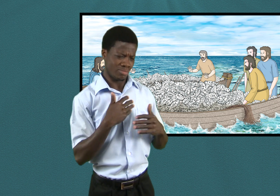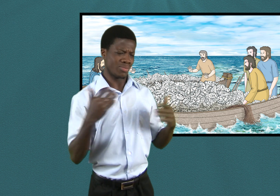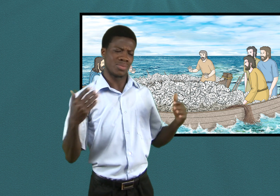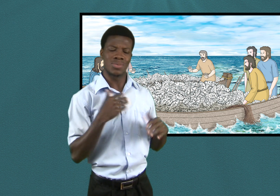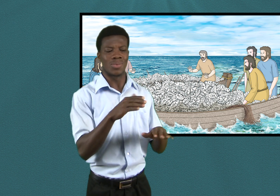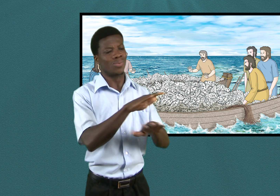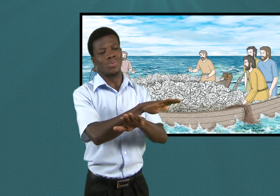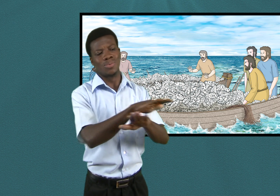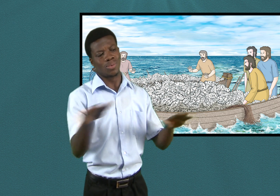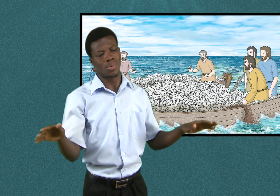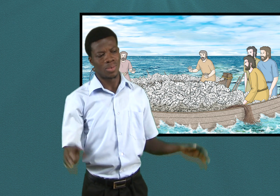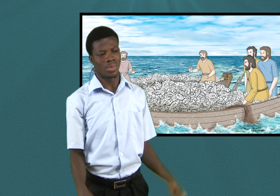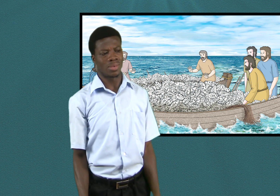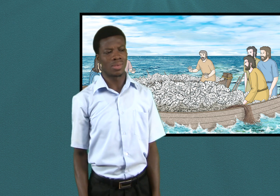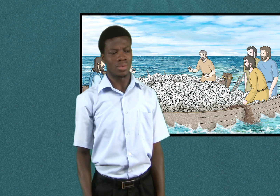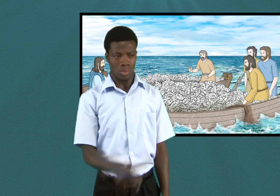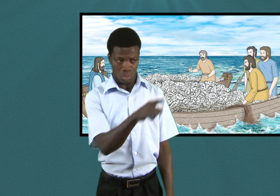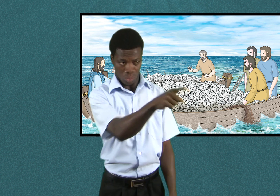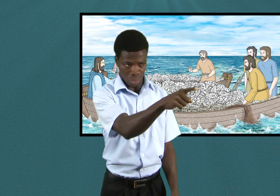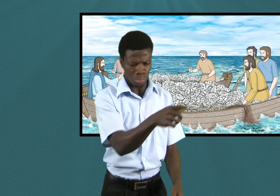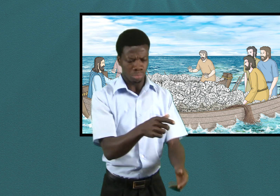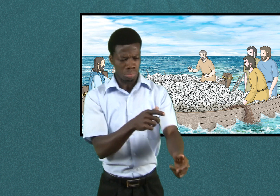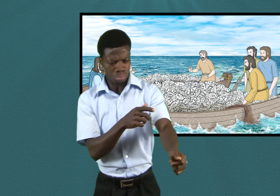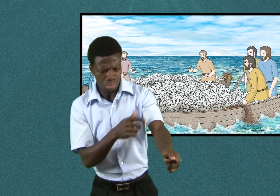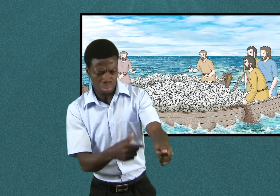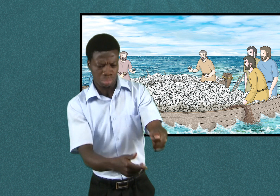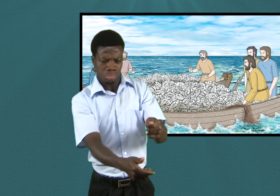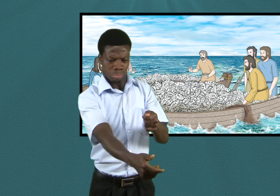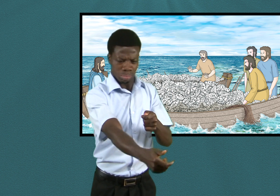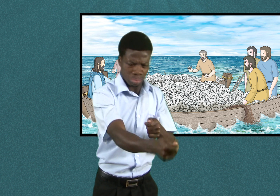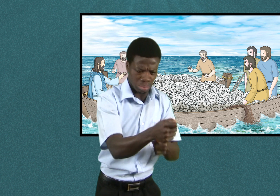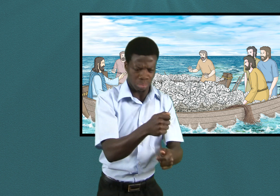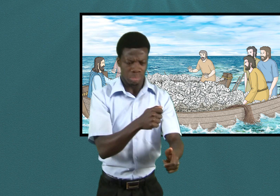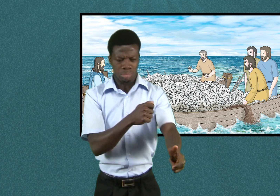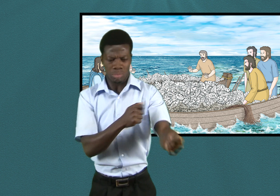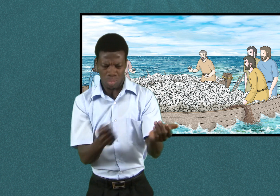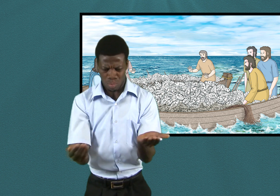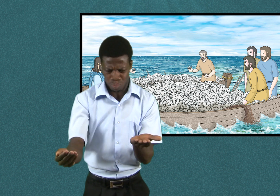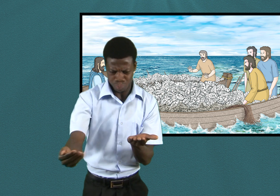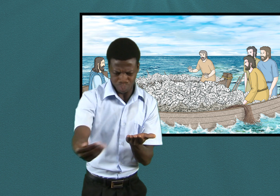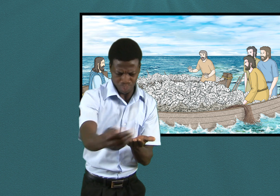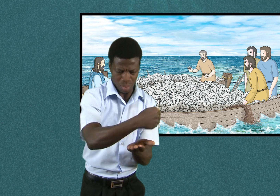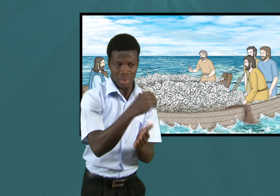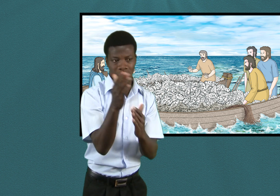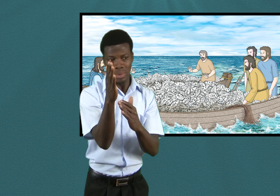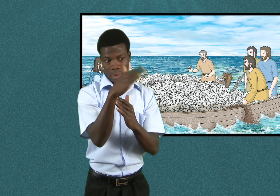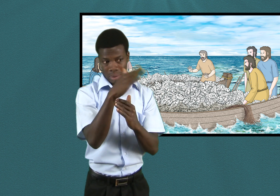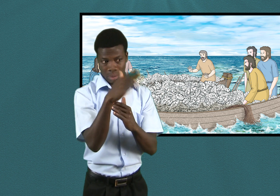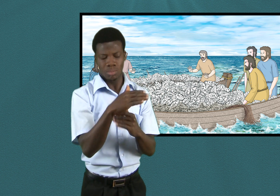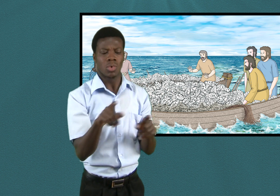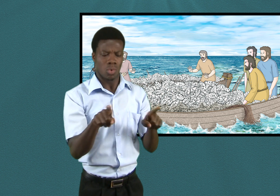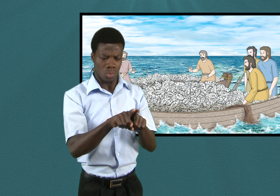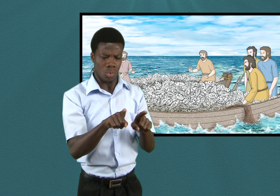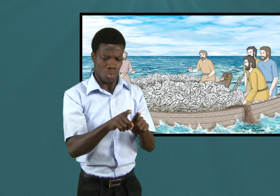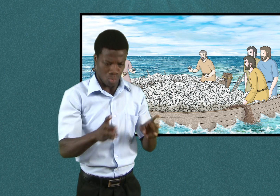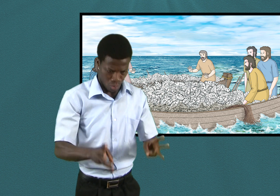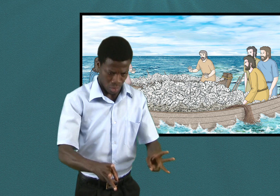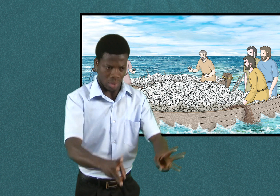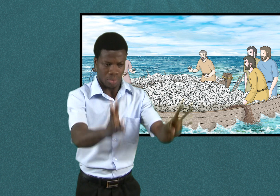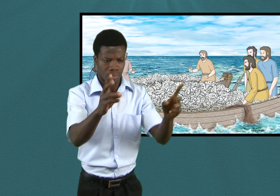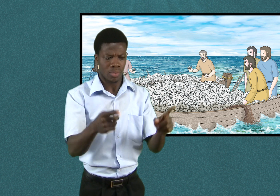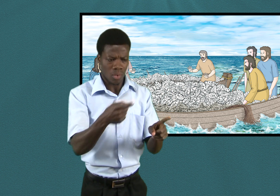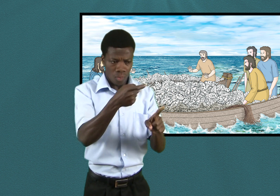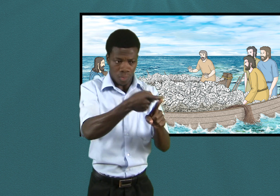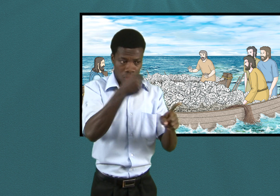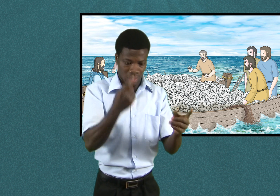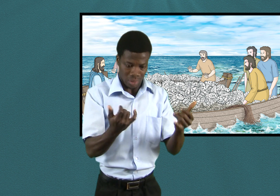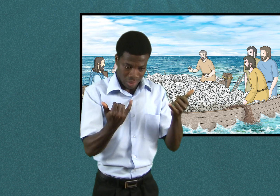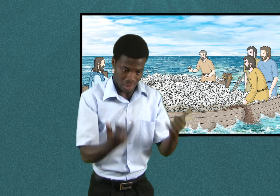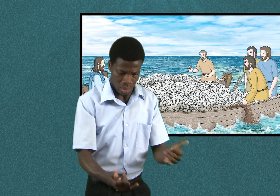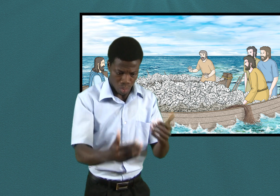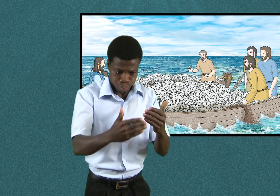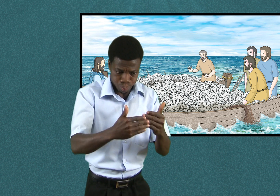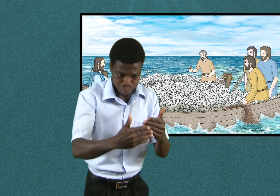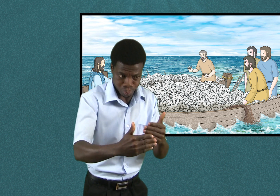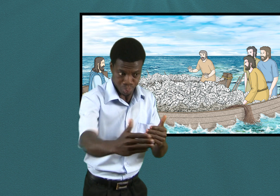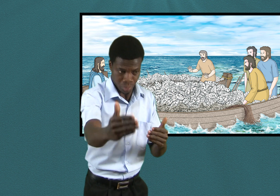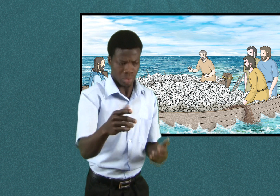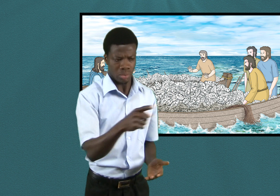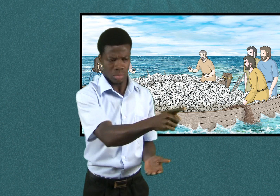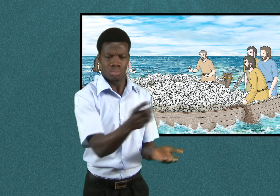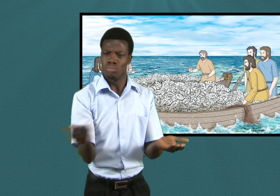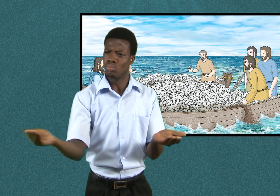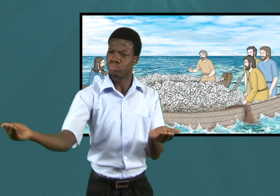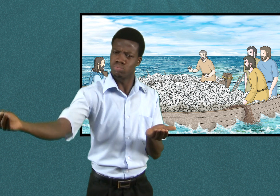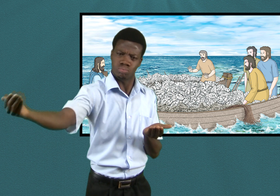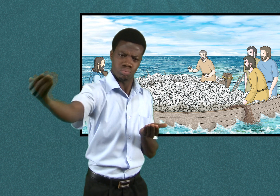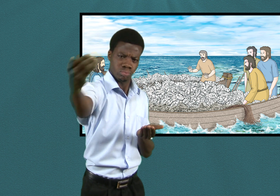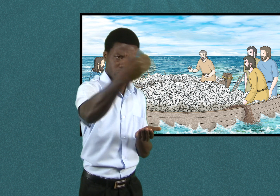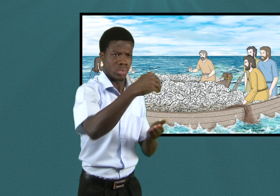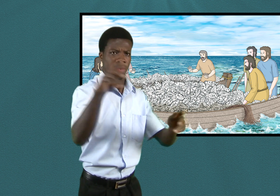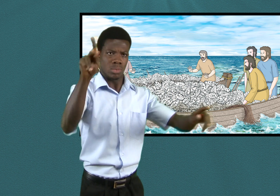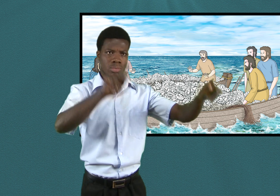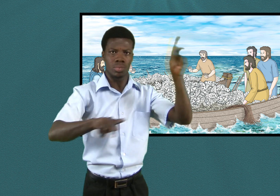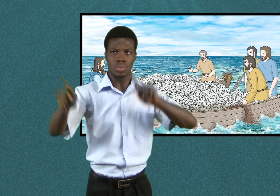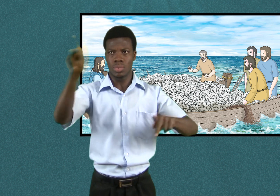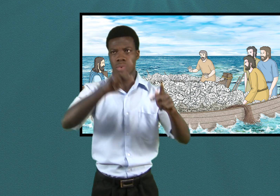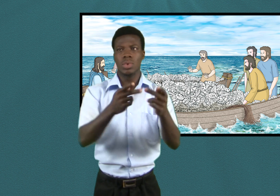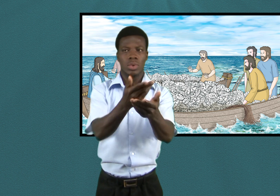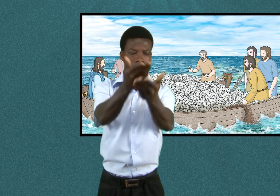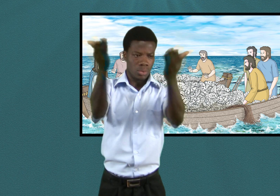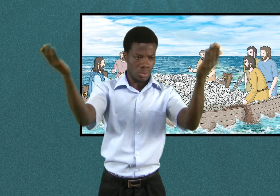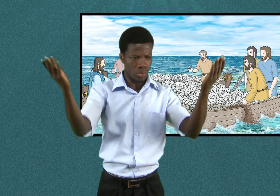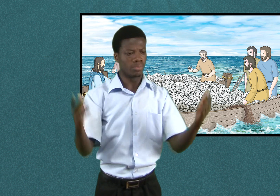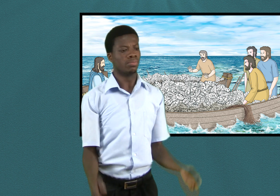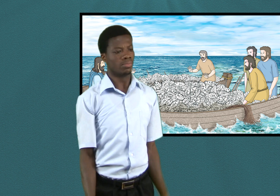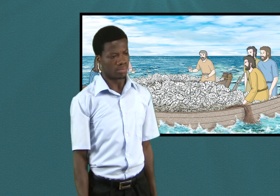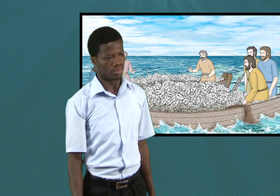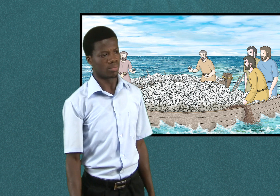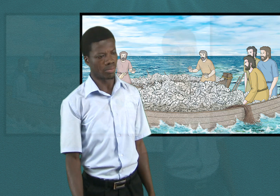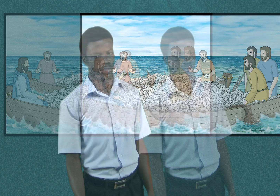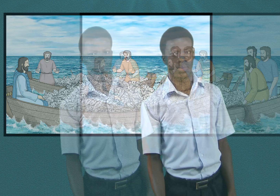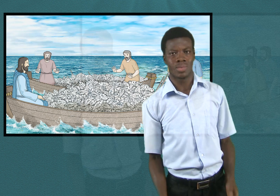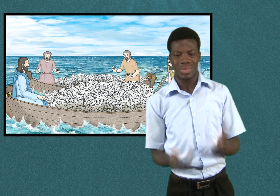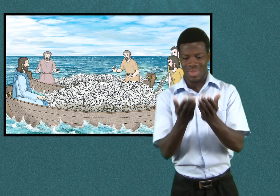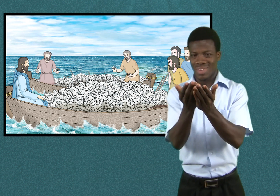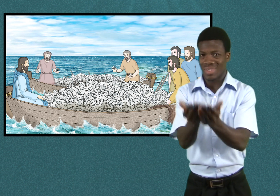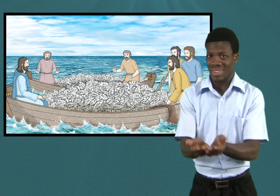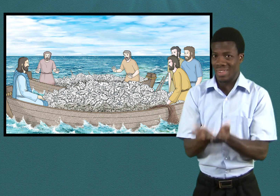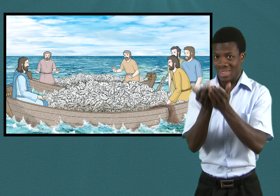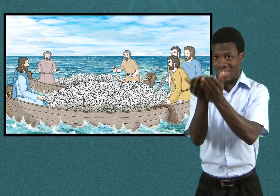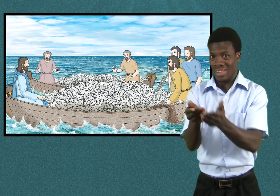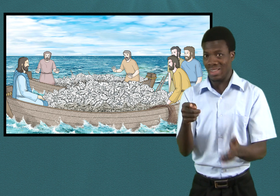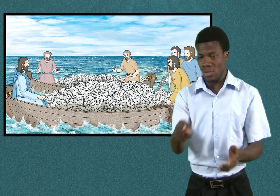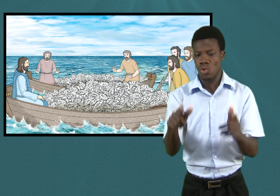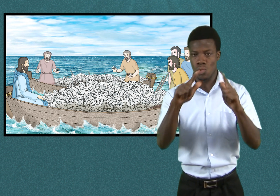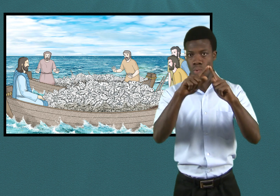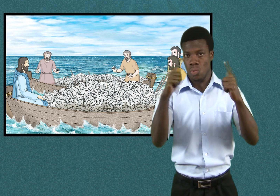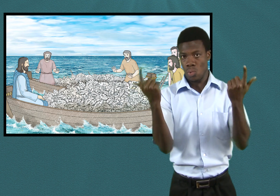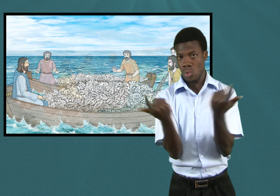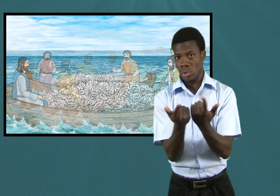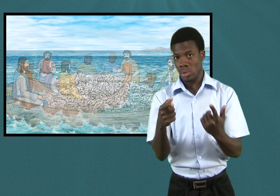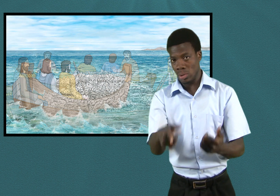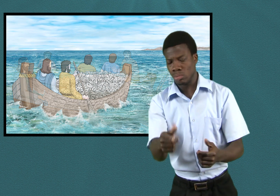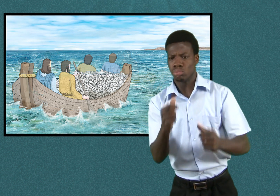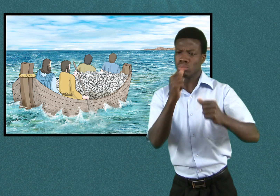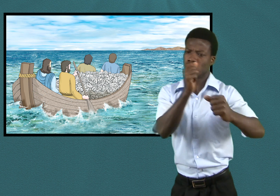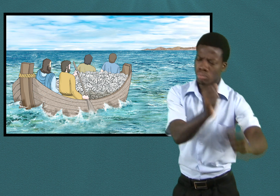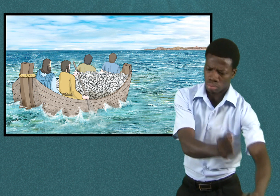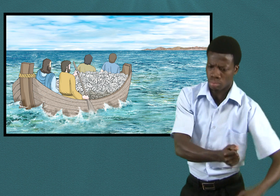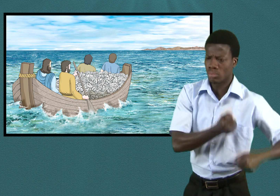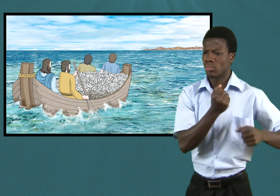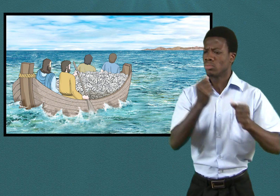“Do not be afraid,” Jesus said to Simon. “From now on you will catch men.”